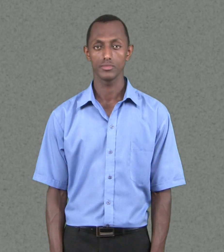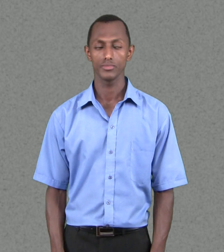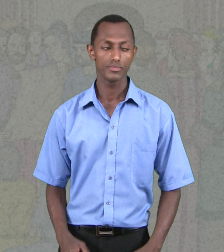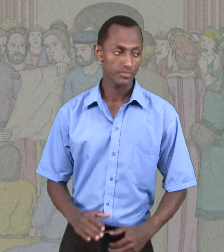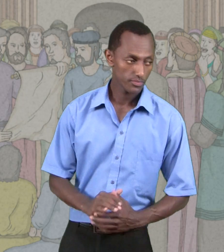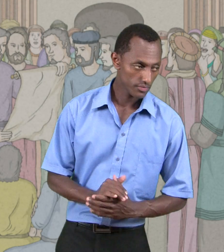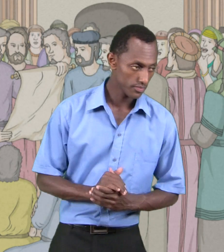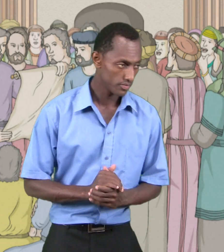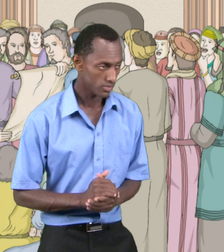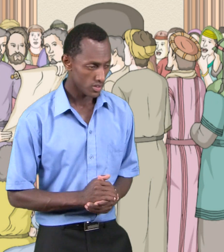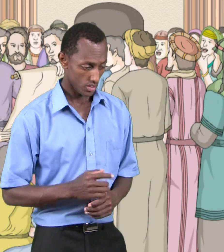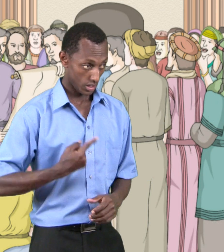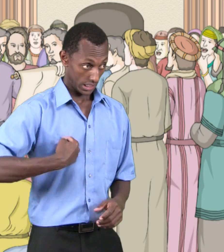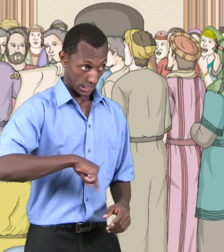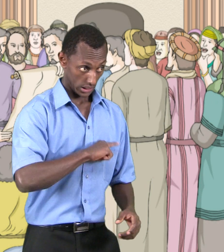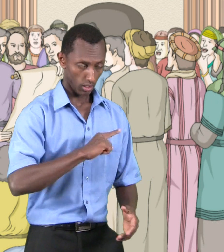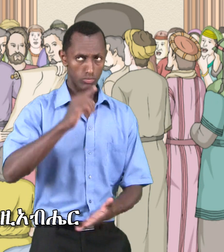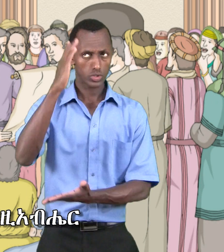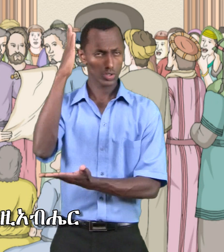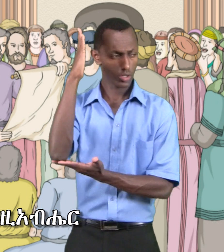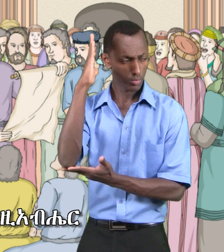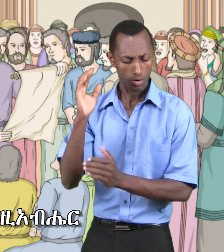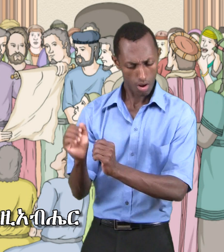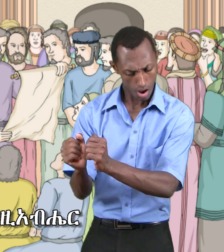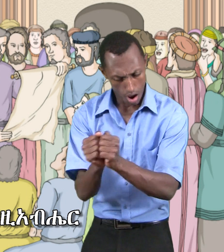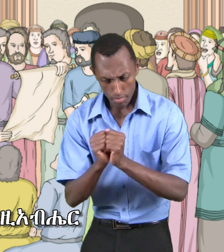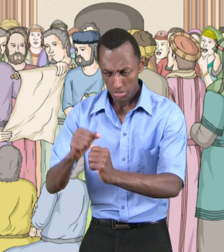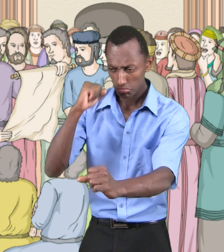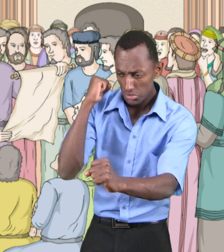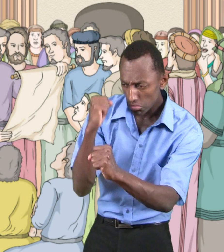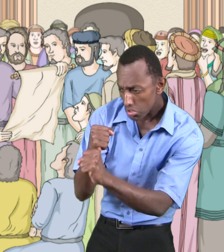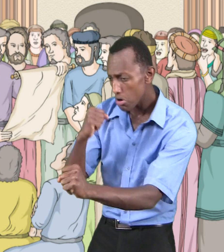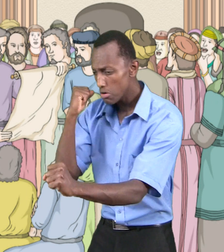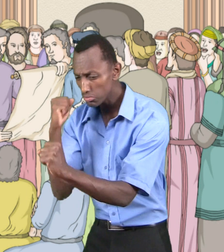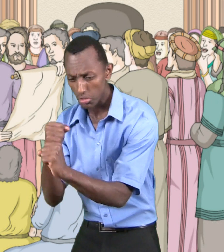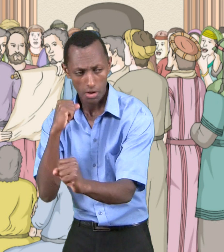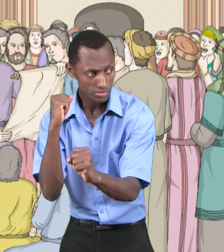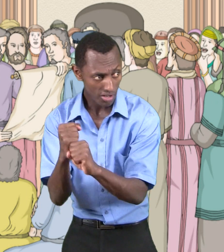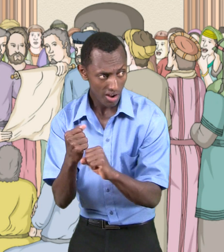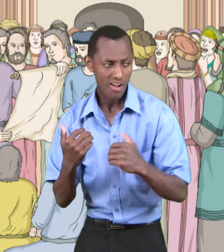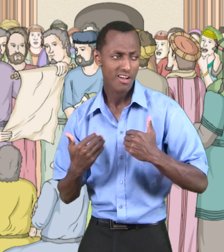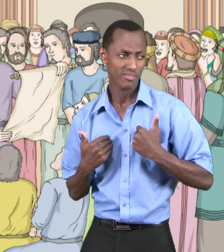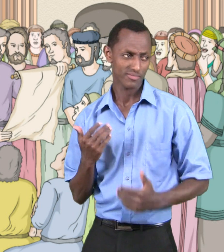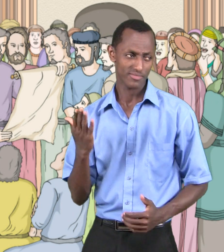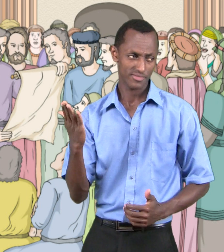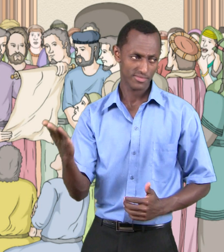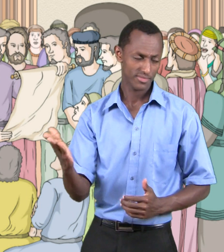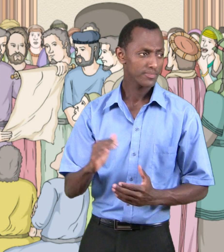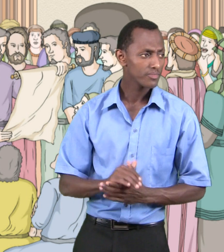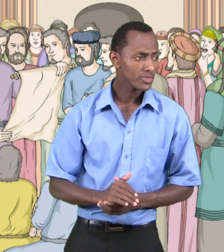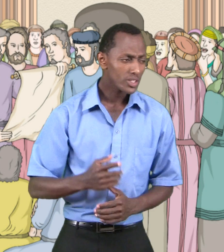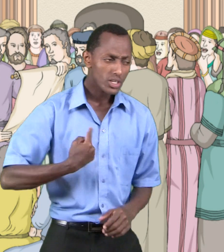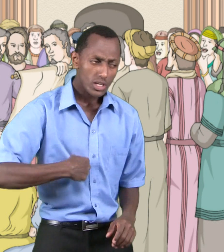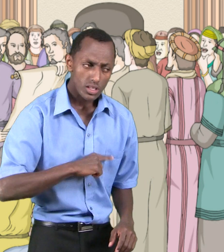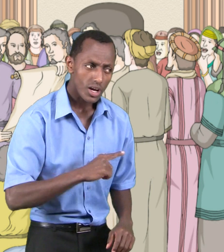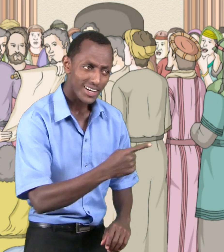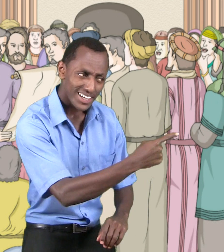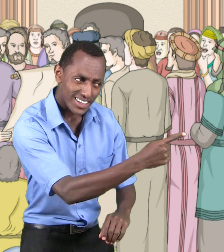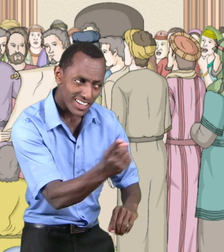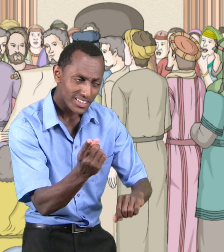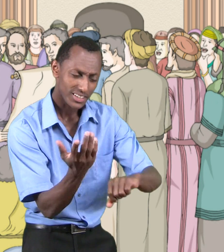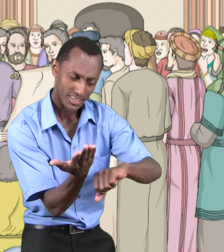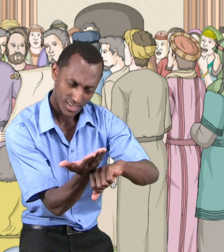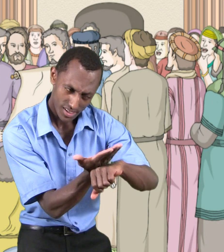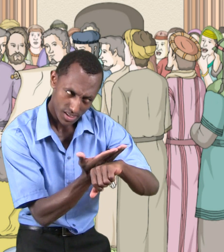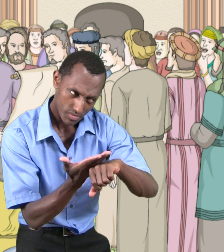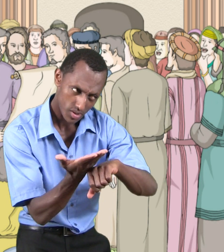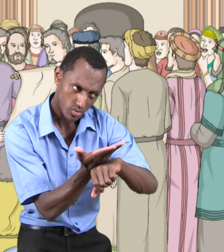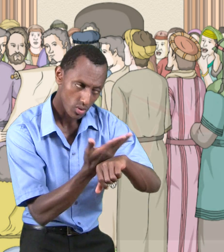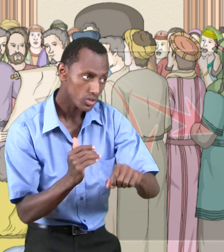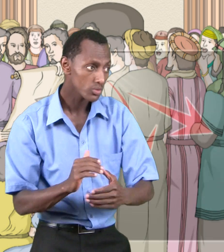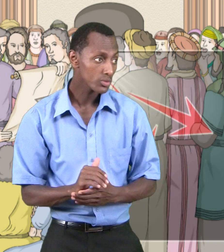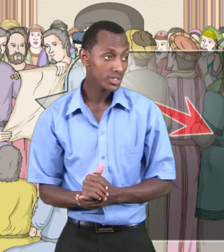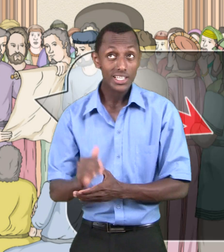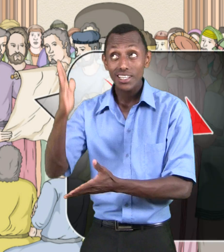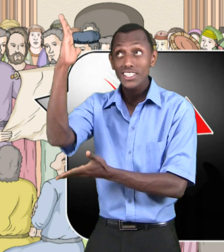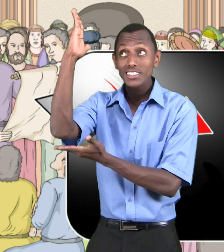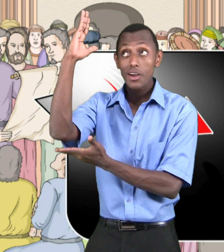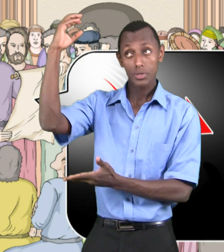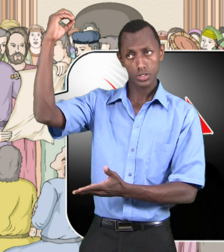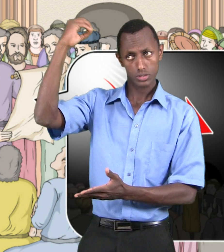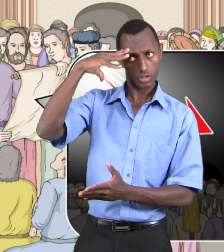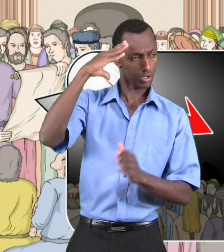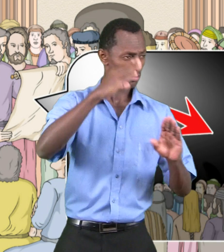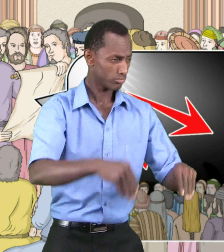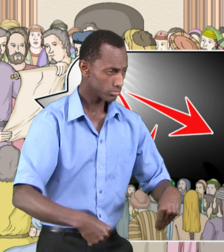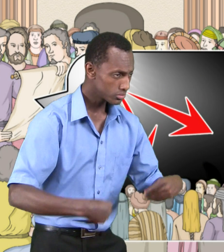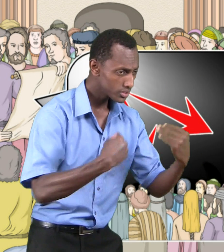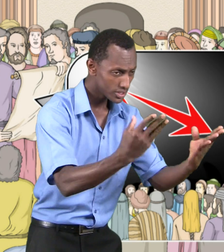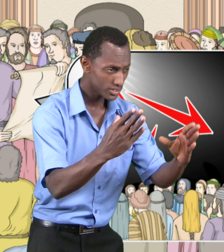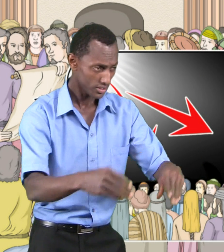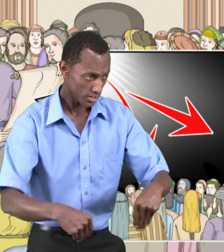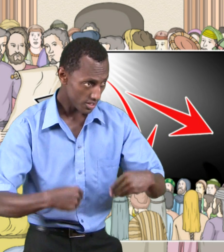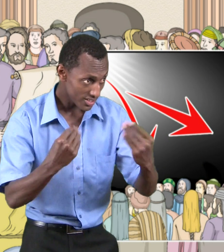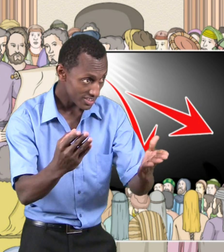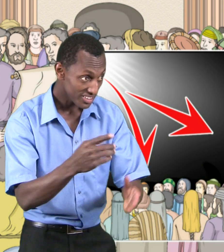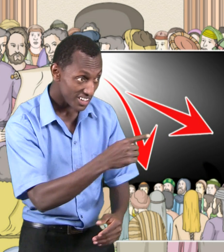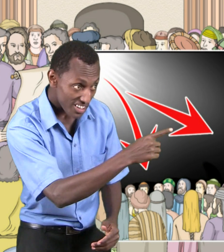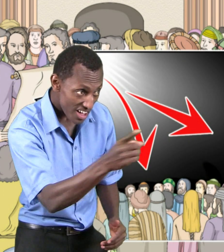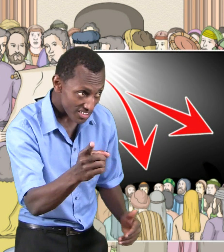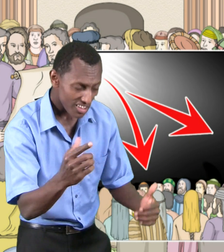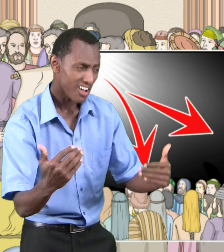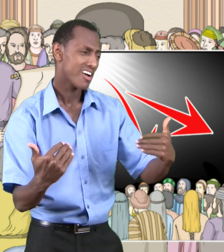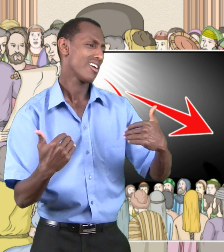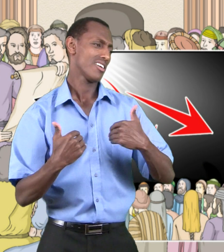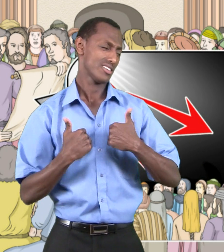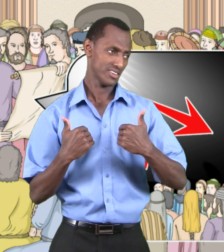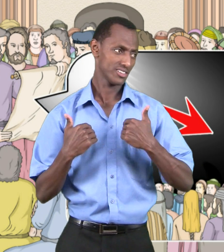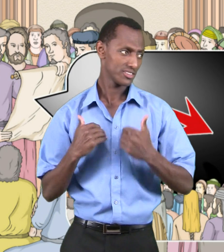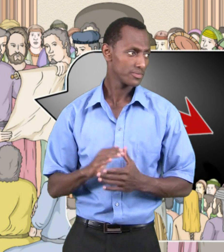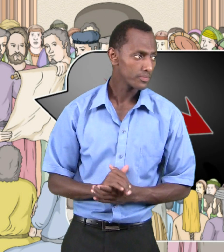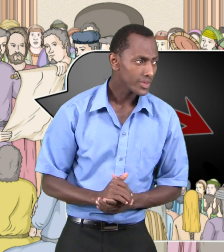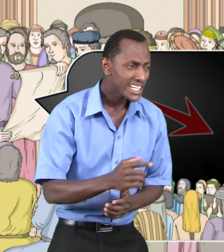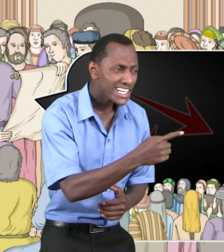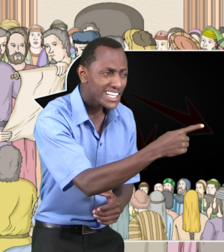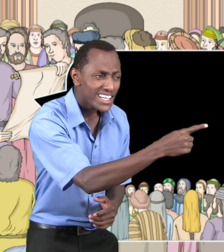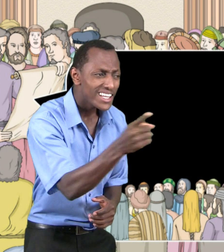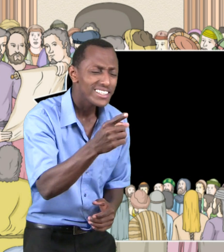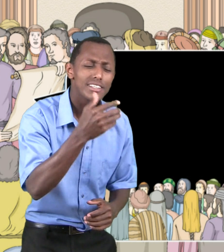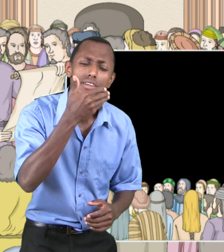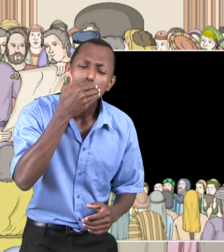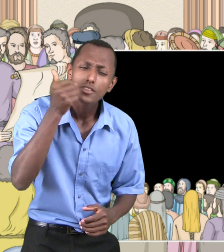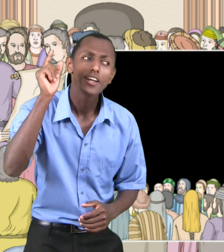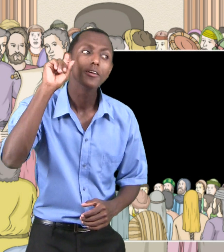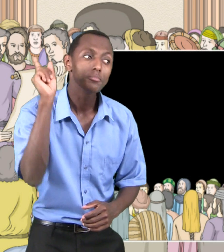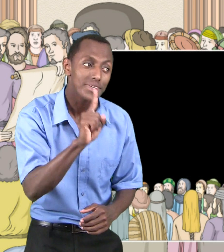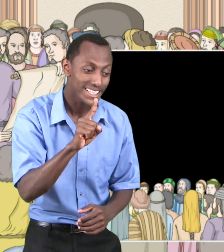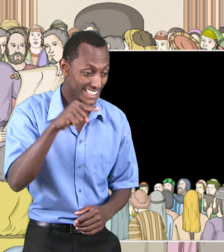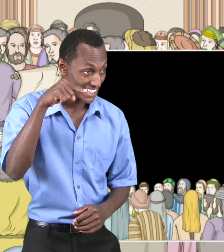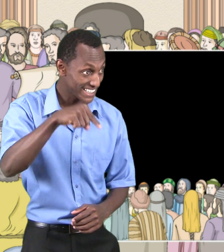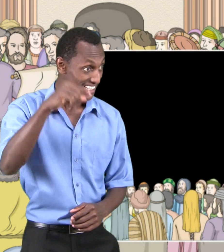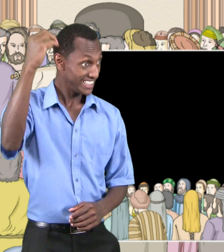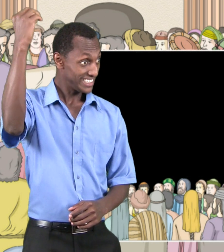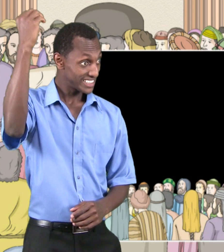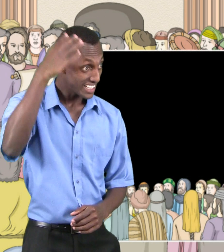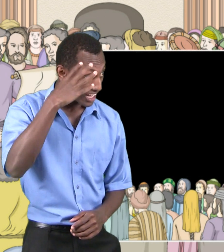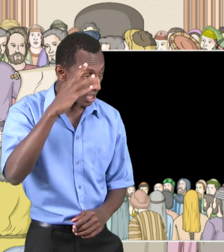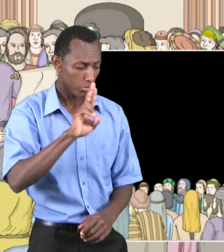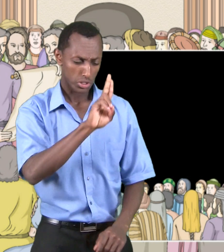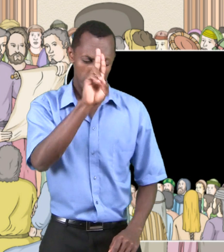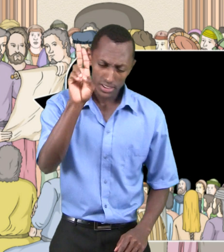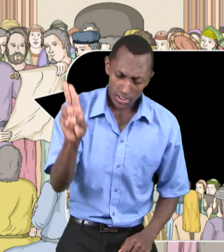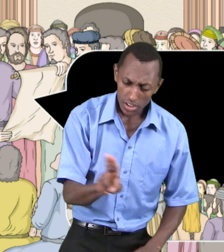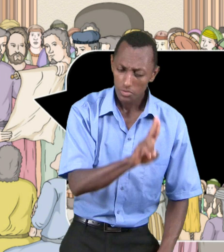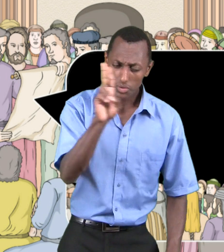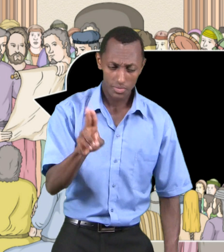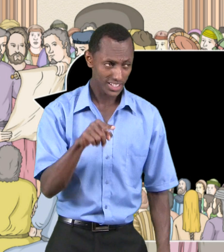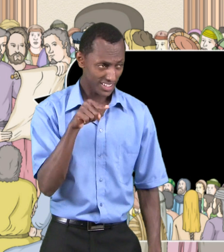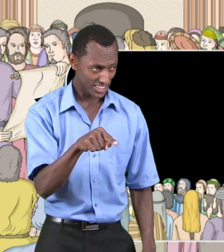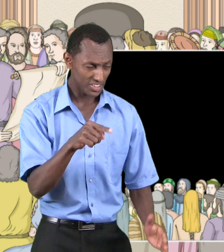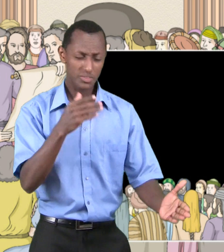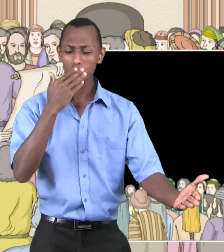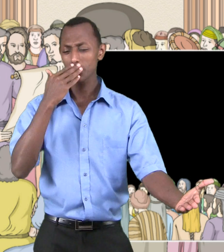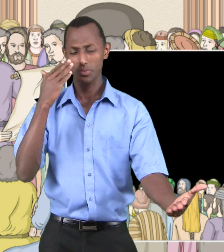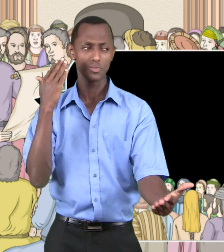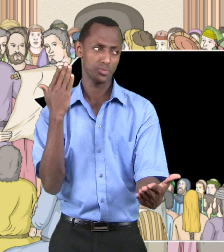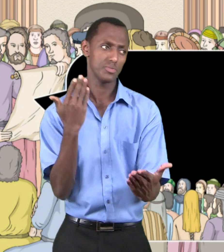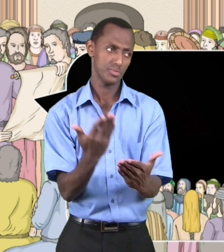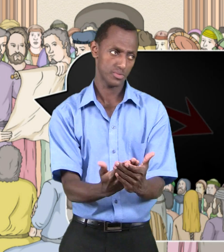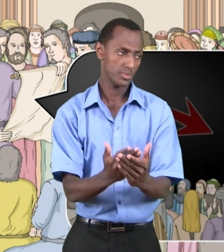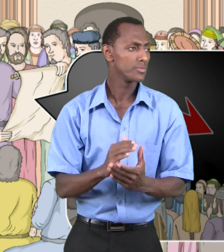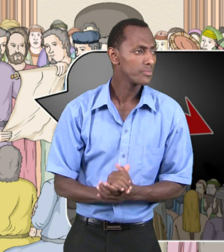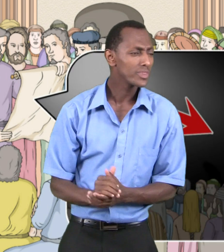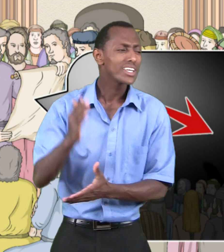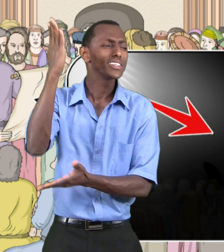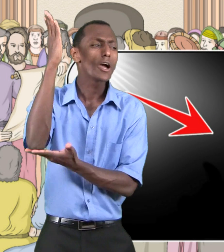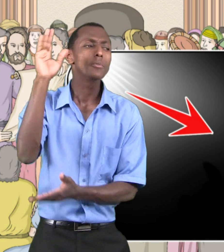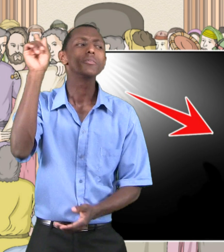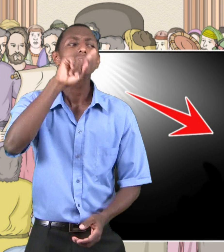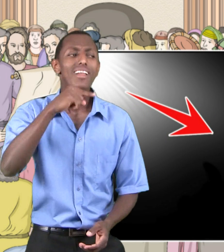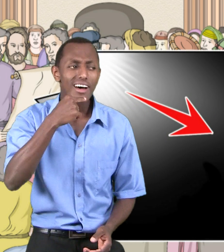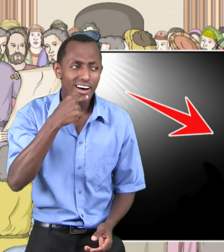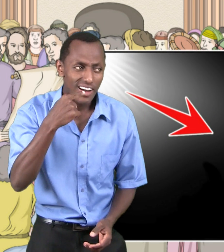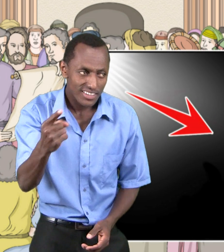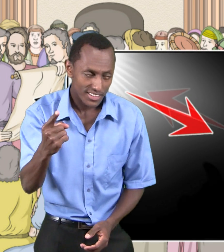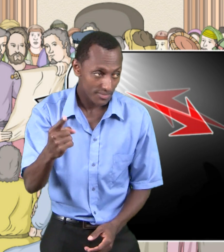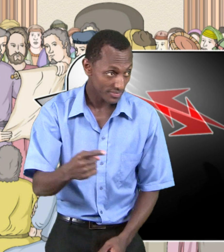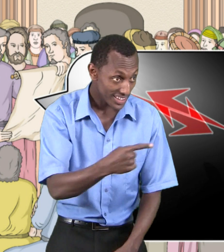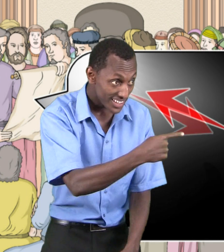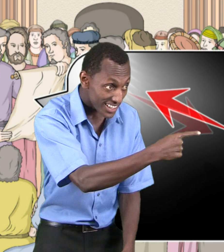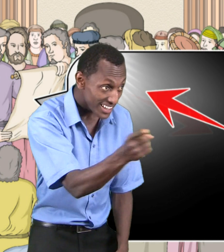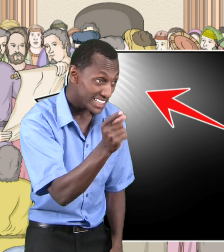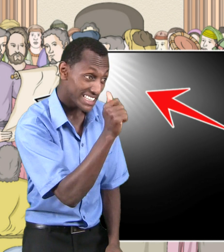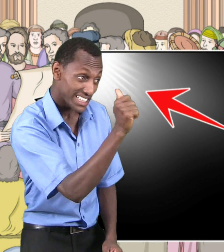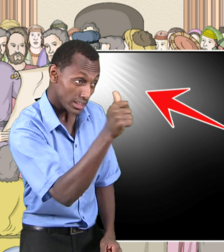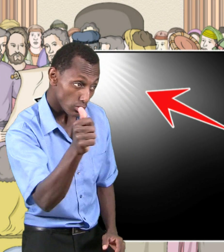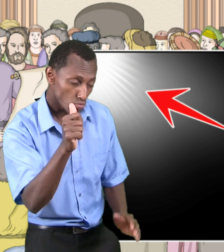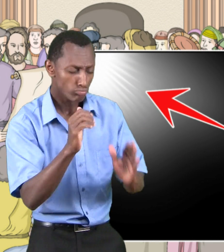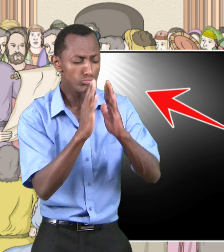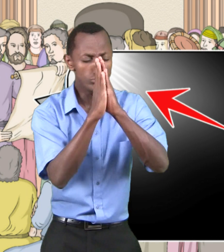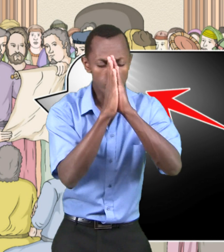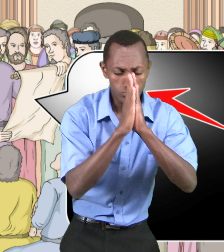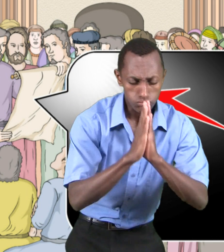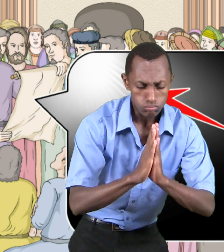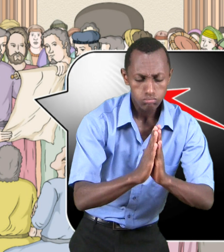As God’s fellow workers, then, we urge you not to receive God’s grace in vain.